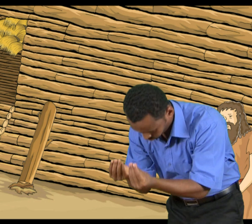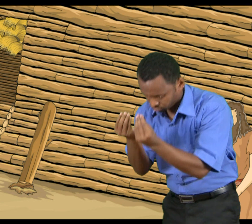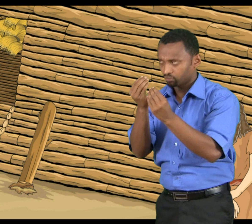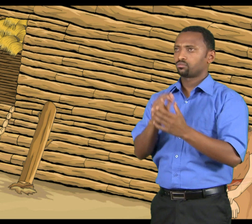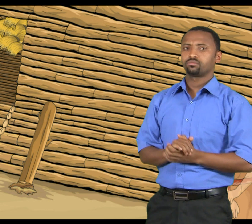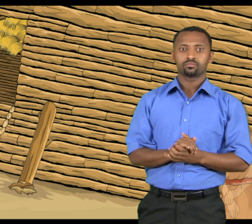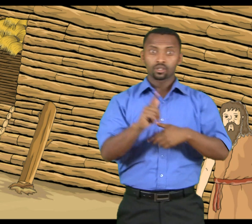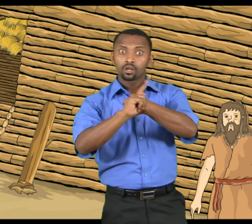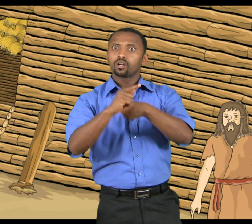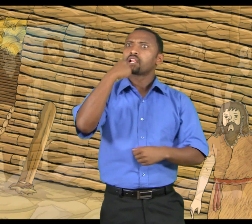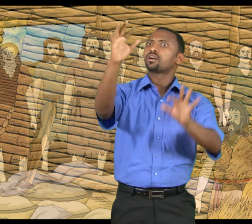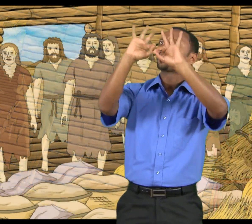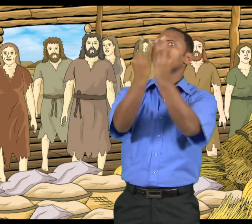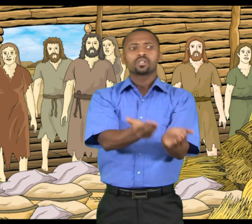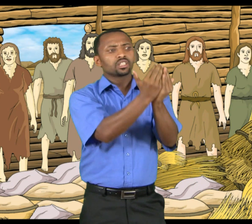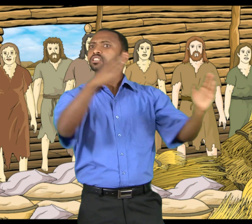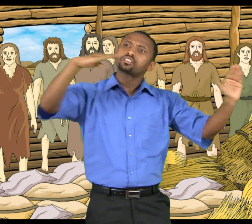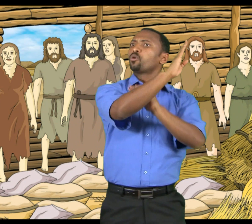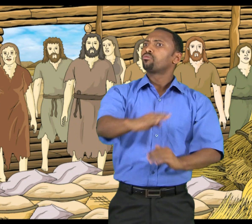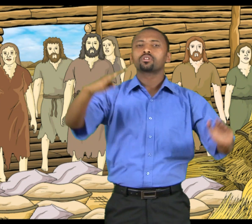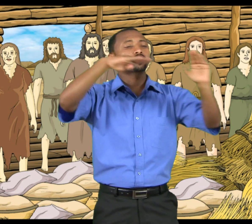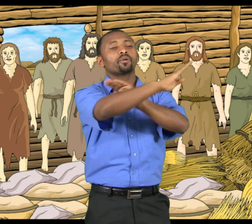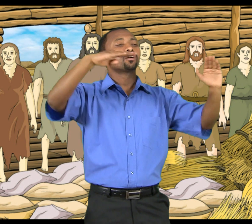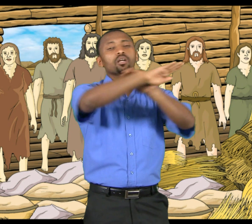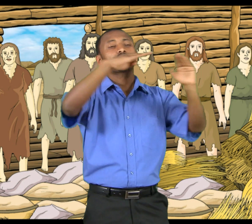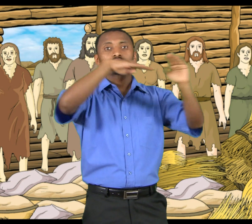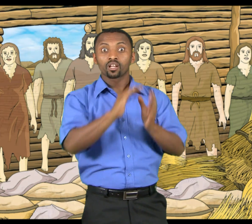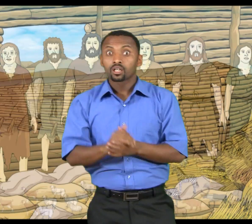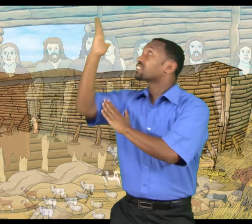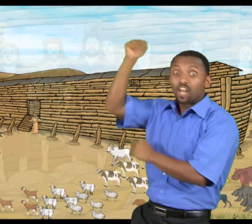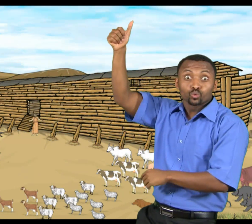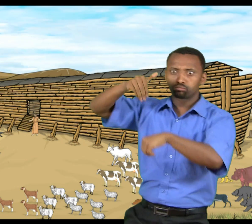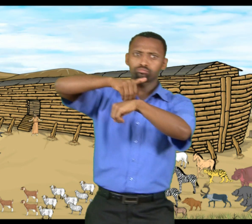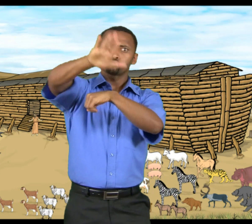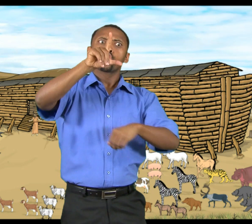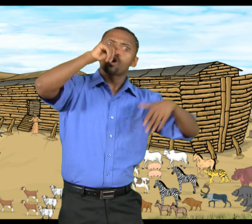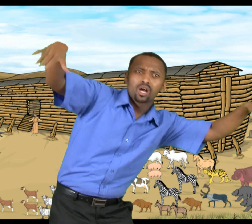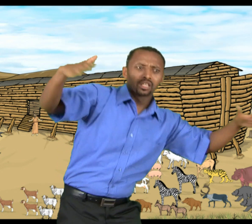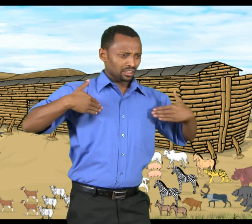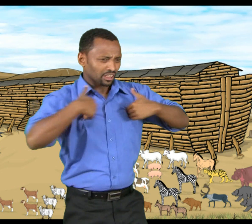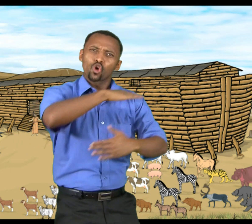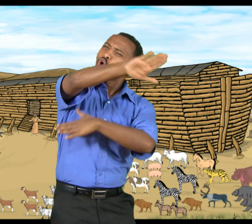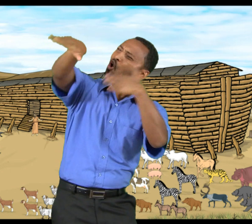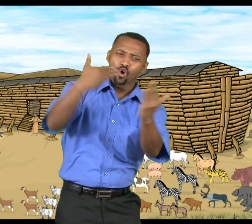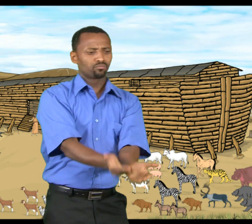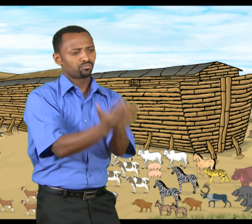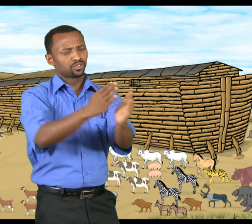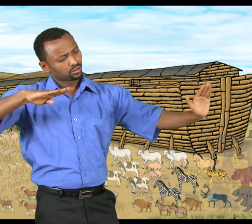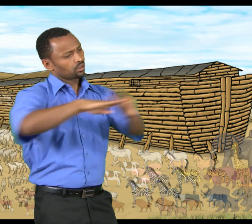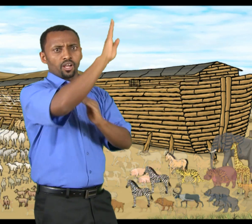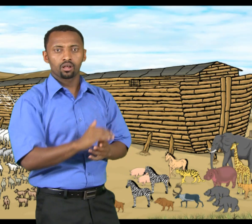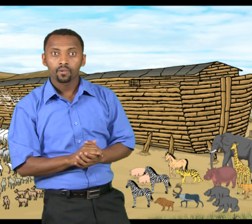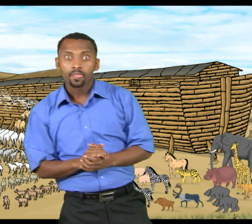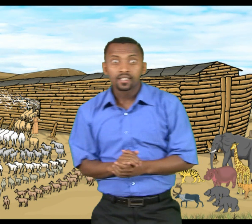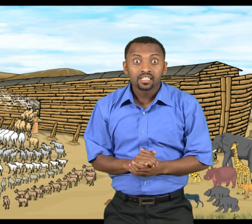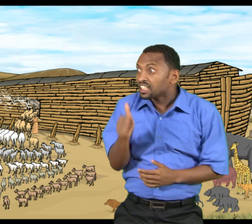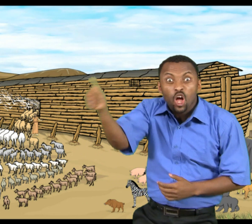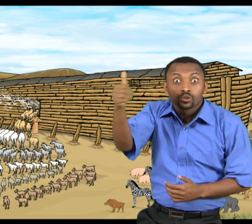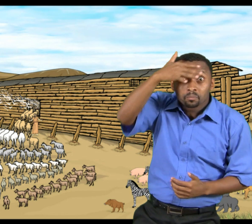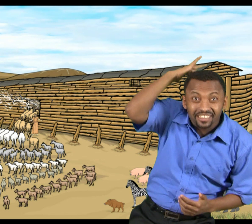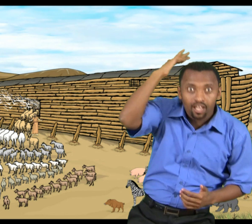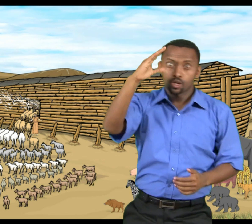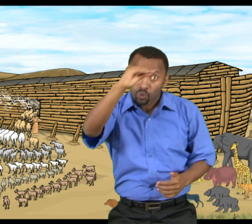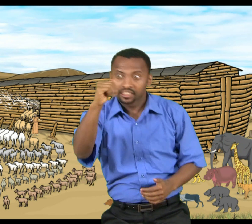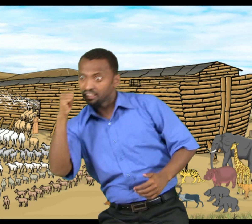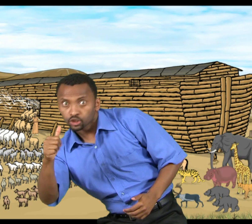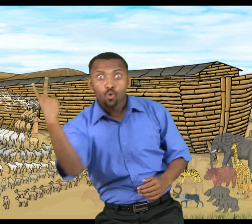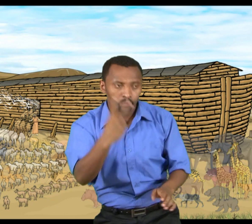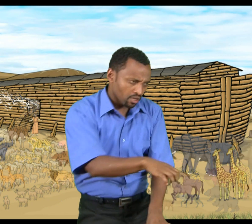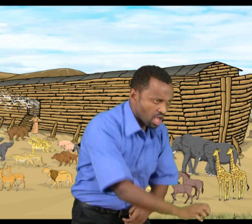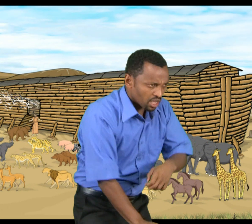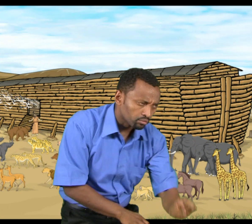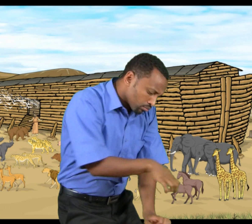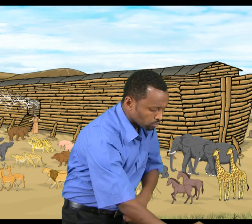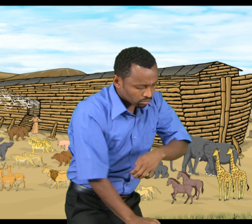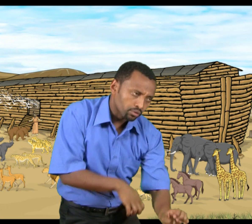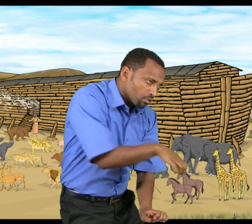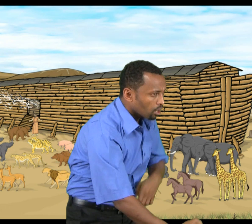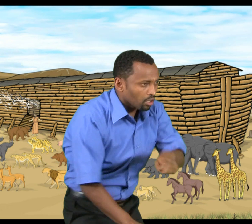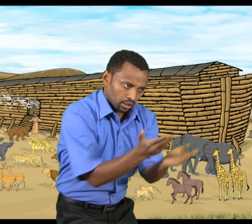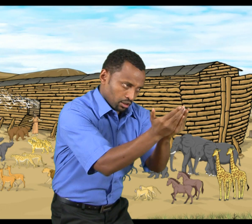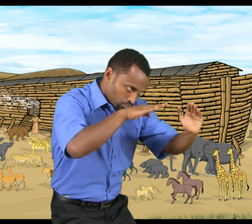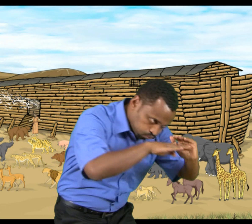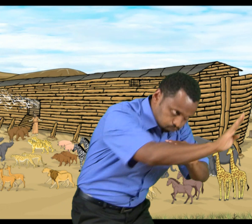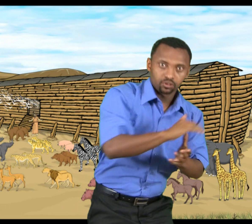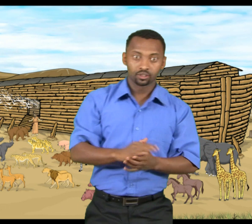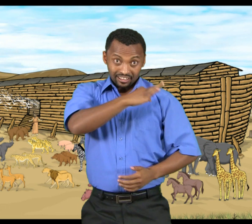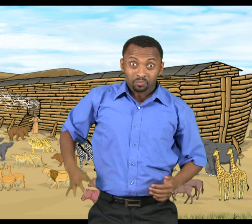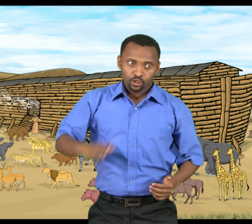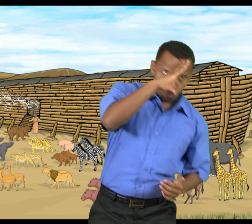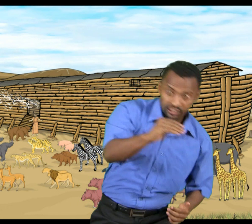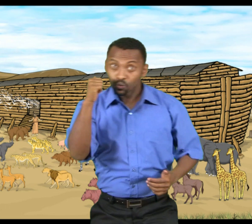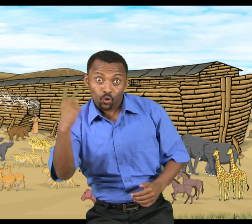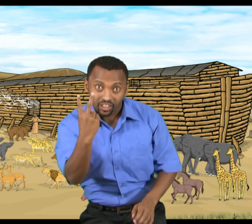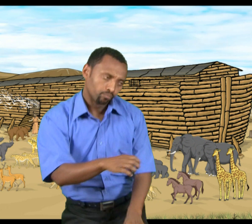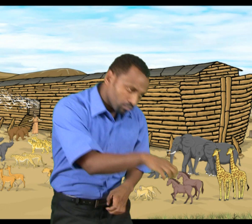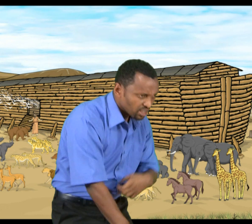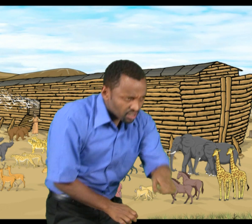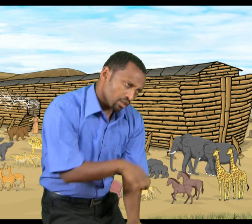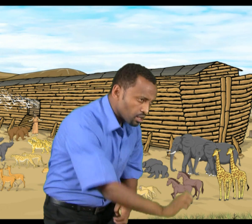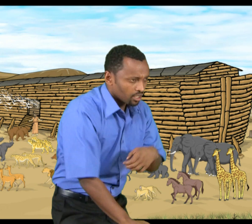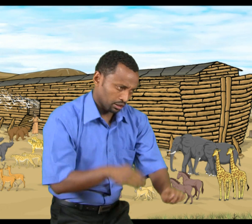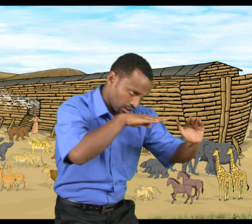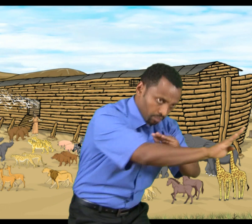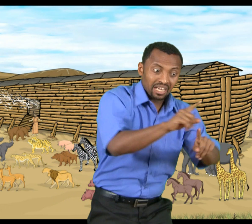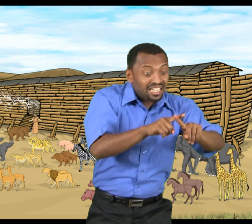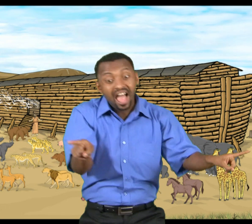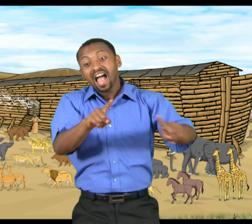And Noah and his wife, with his sons and their wives, entered the ark to escape the waters of the flood.